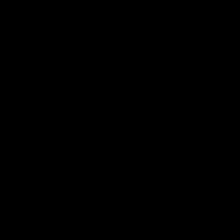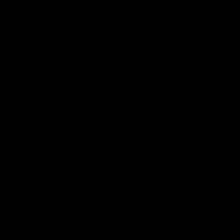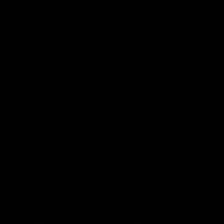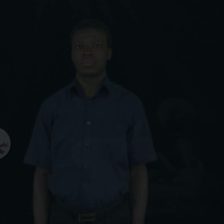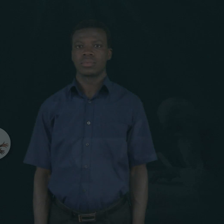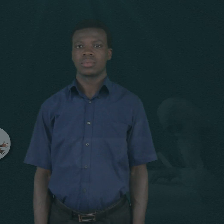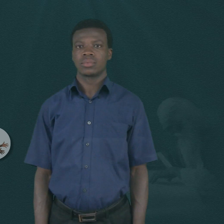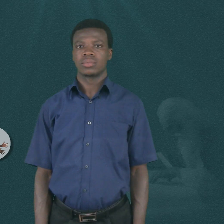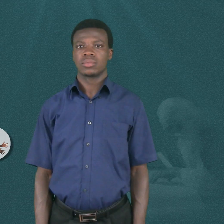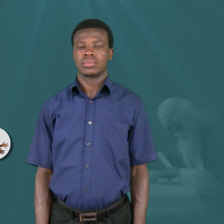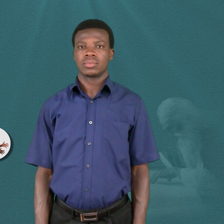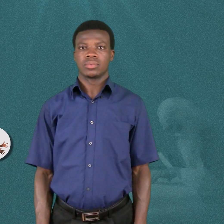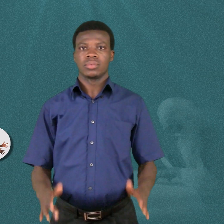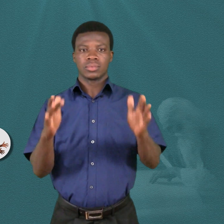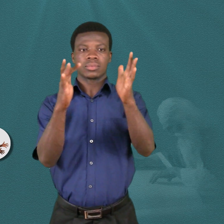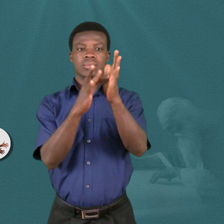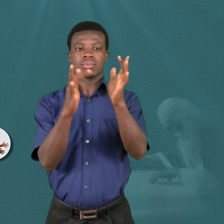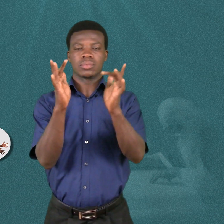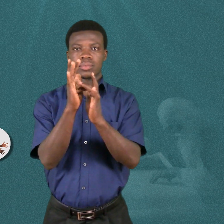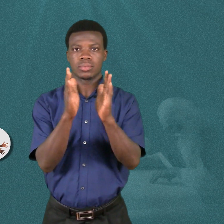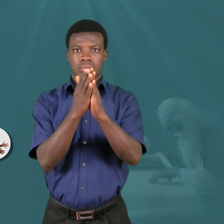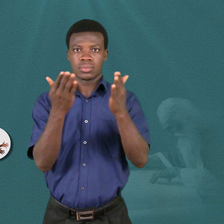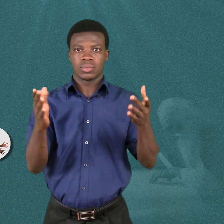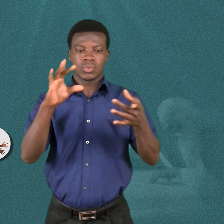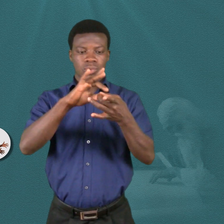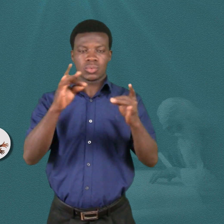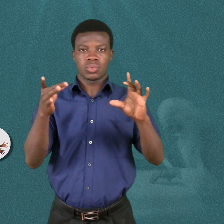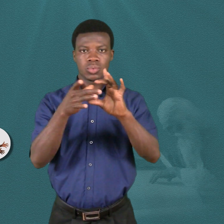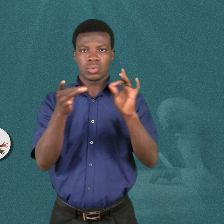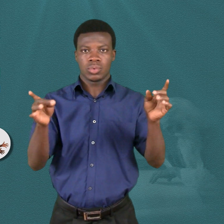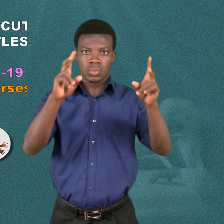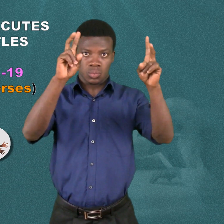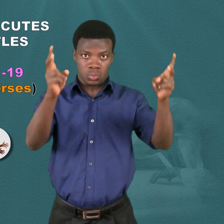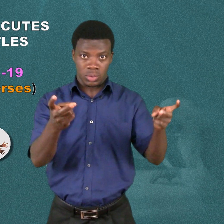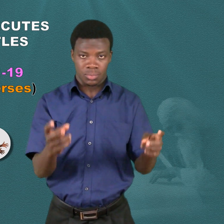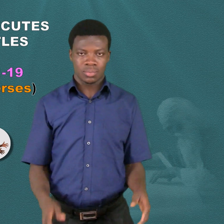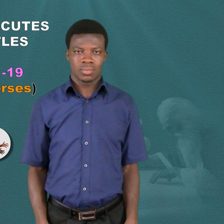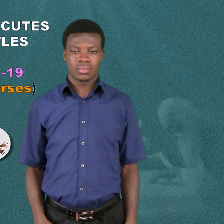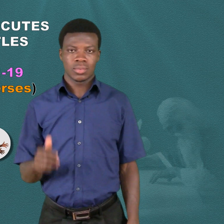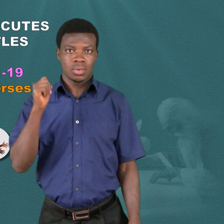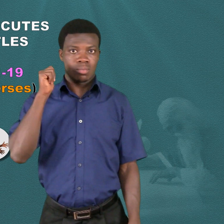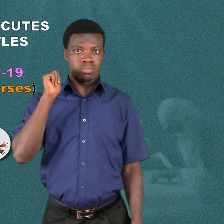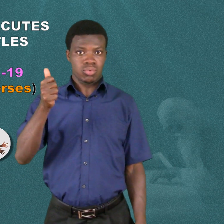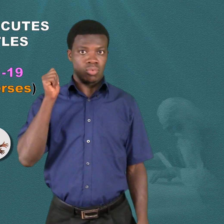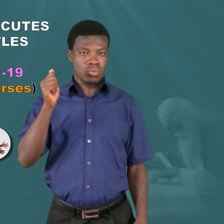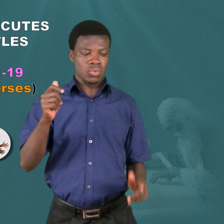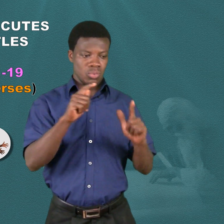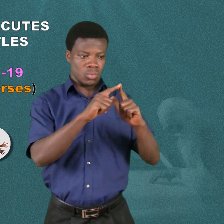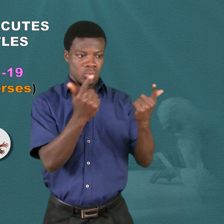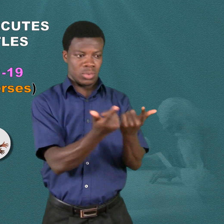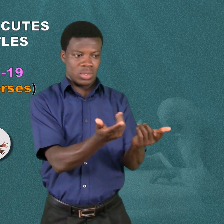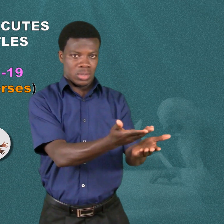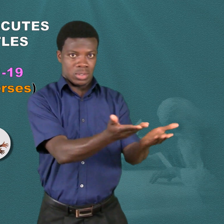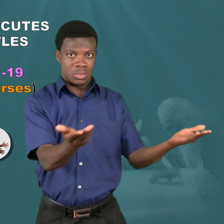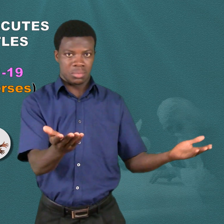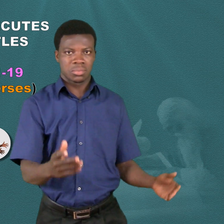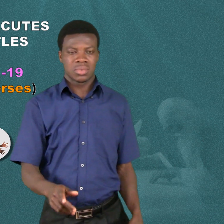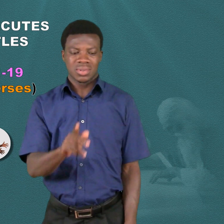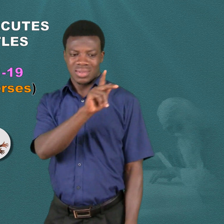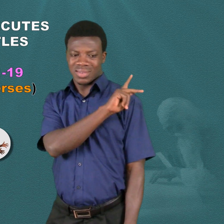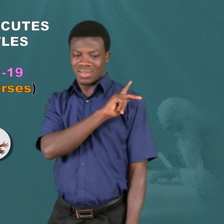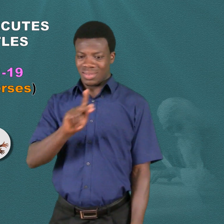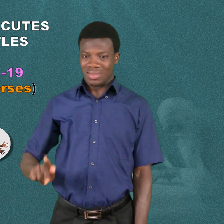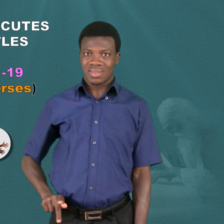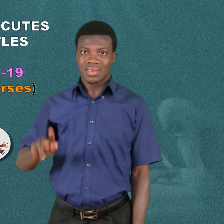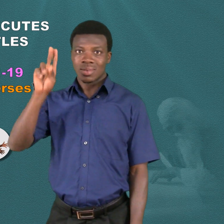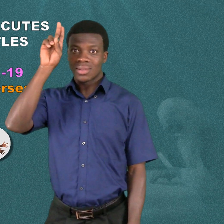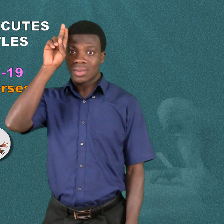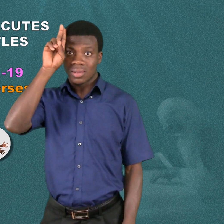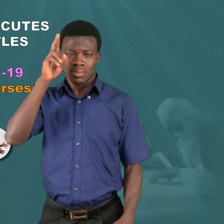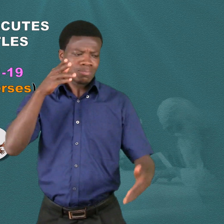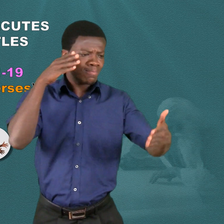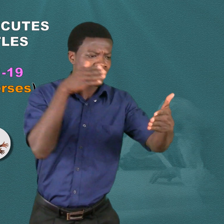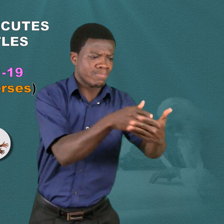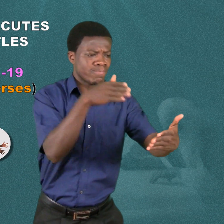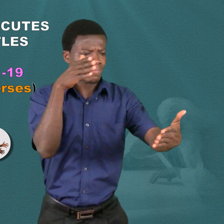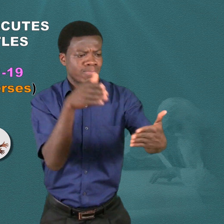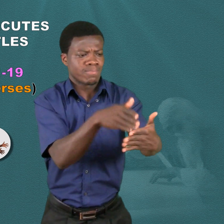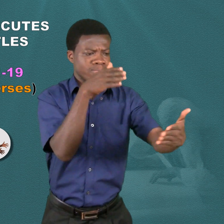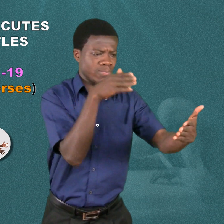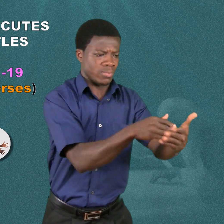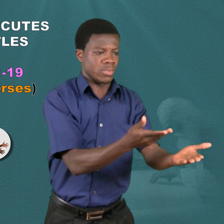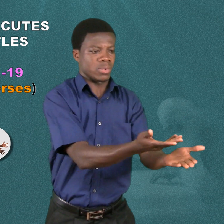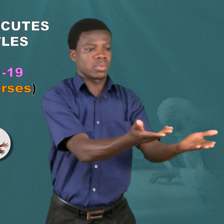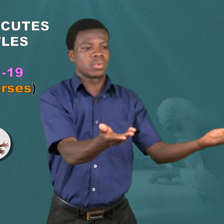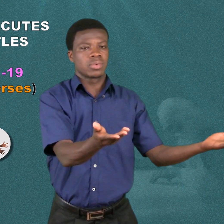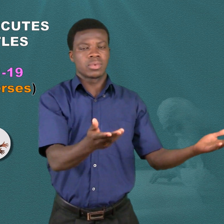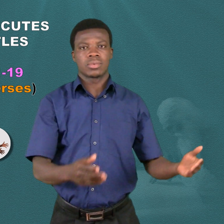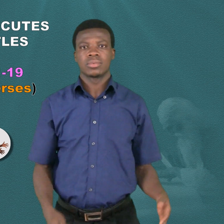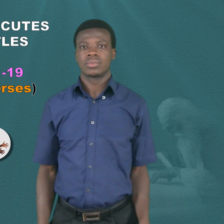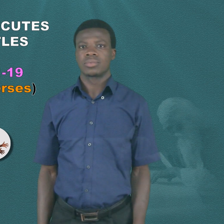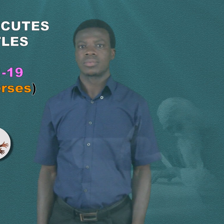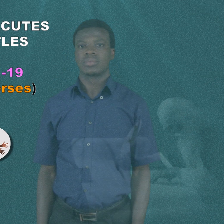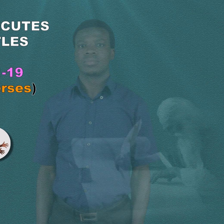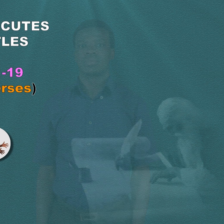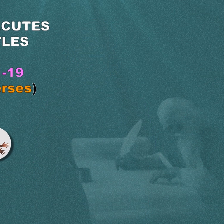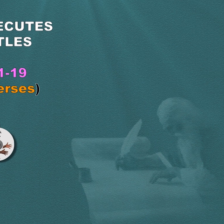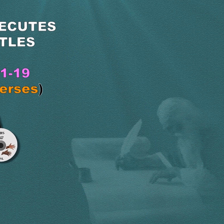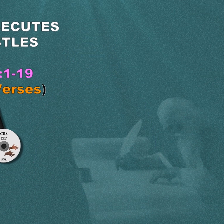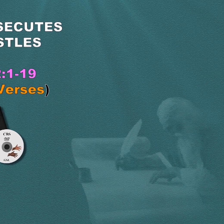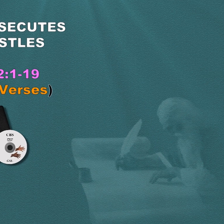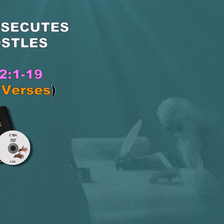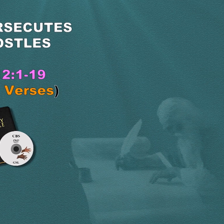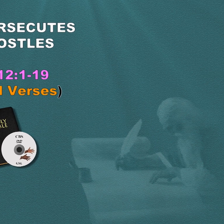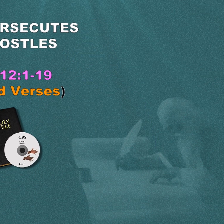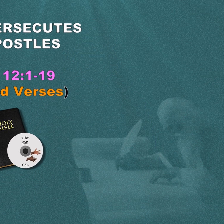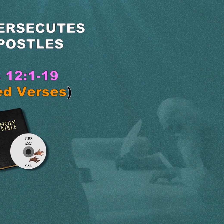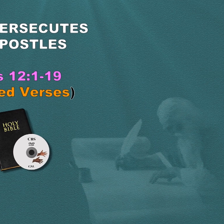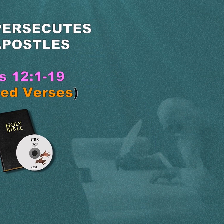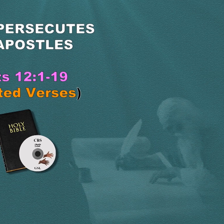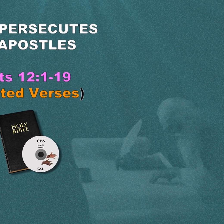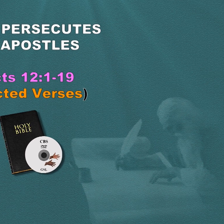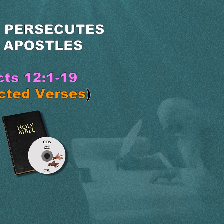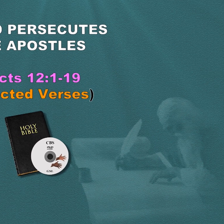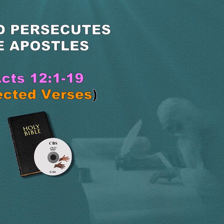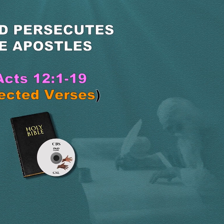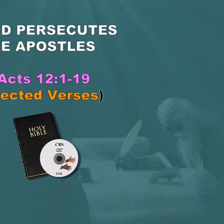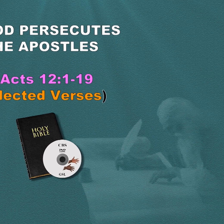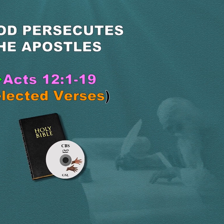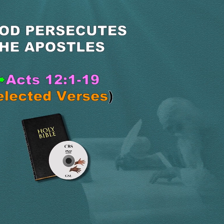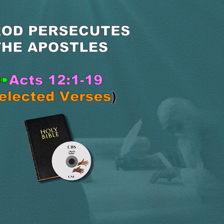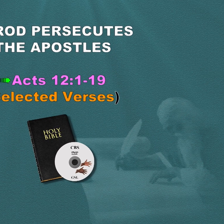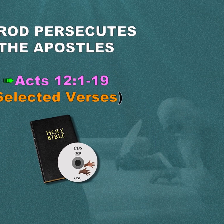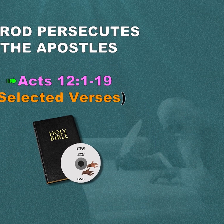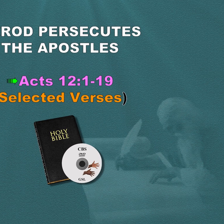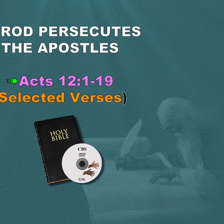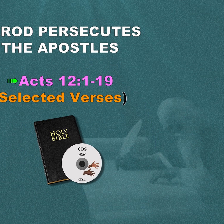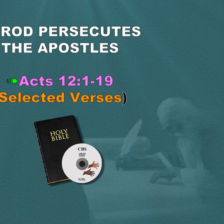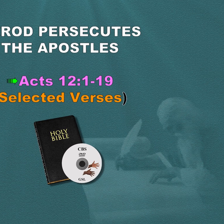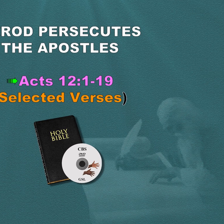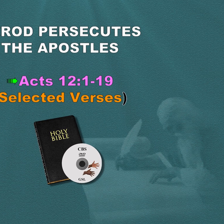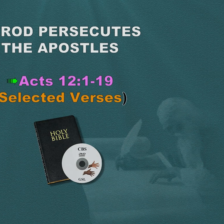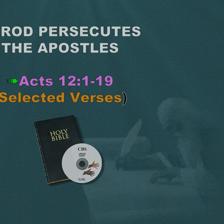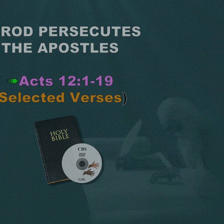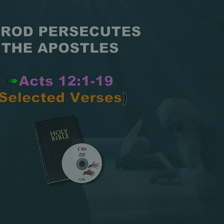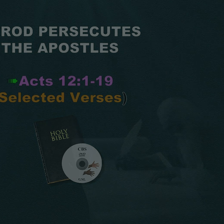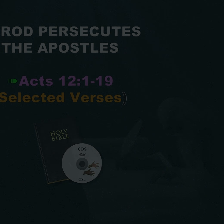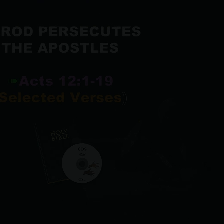Herod persecutes the apostles